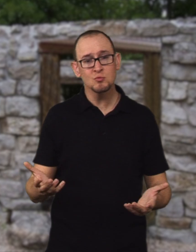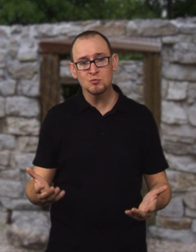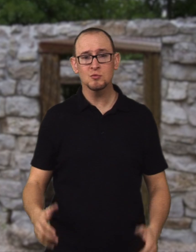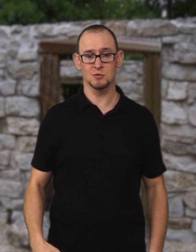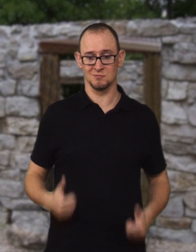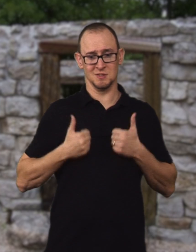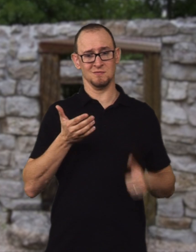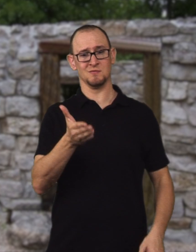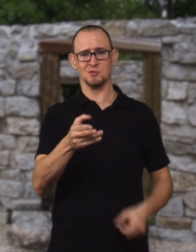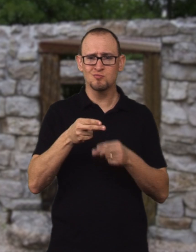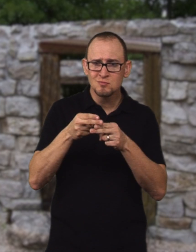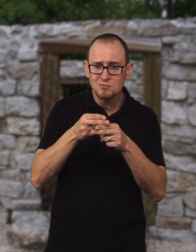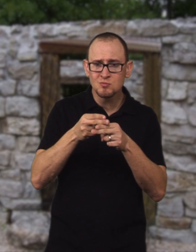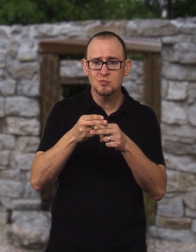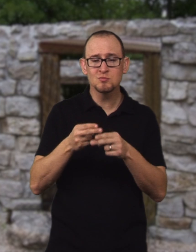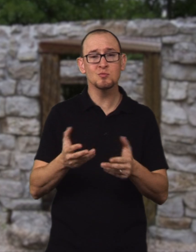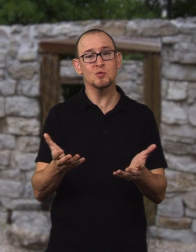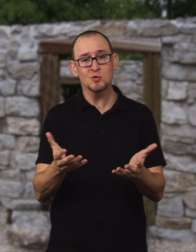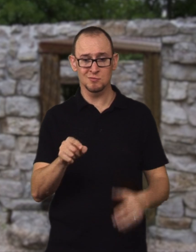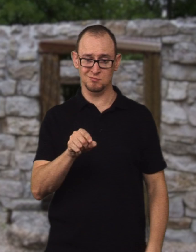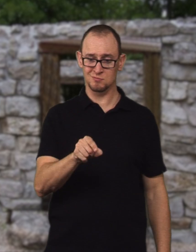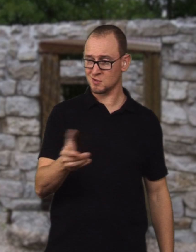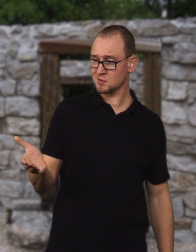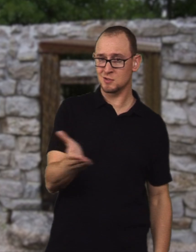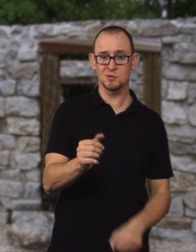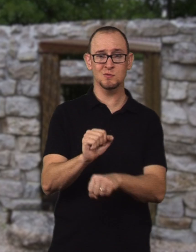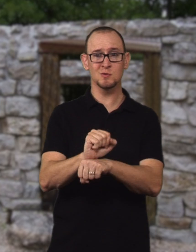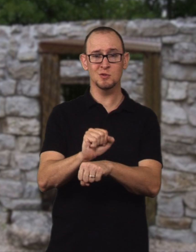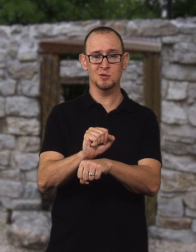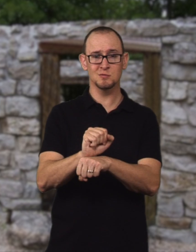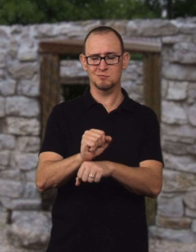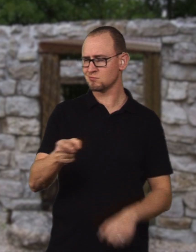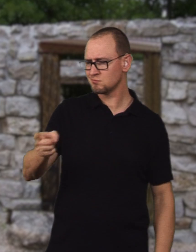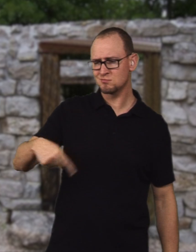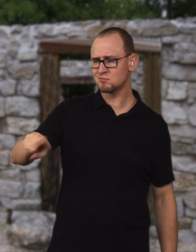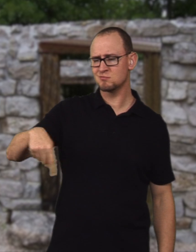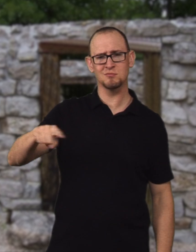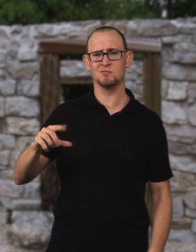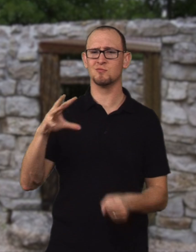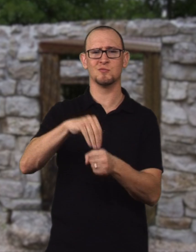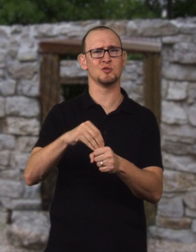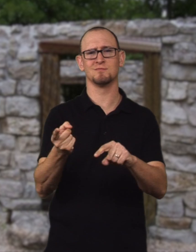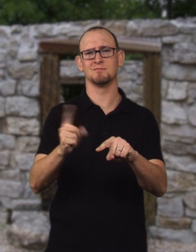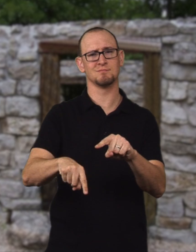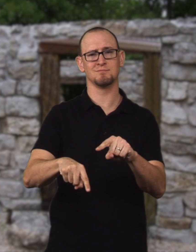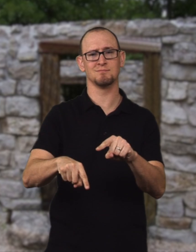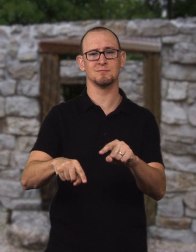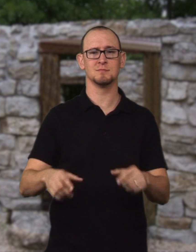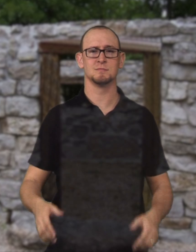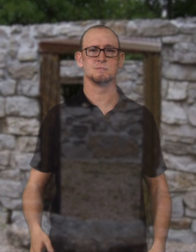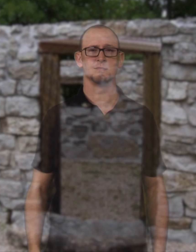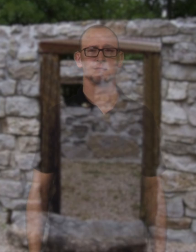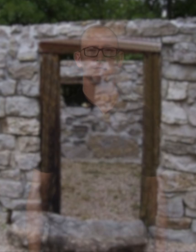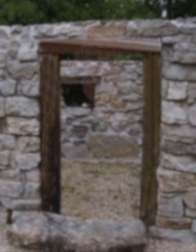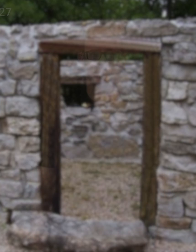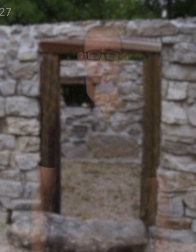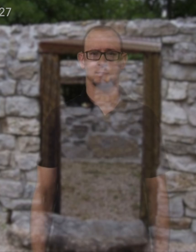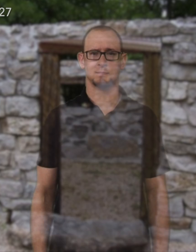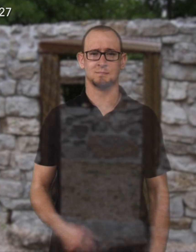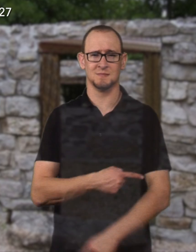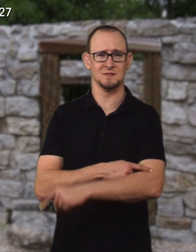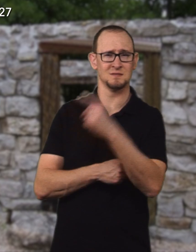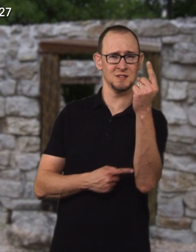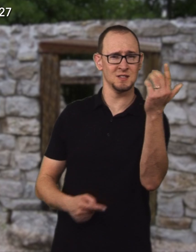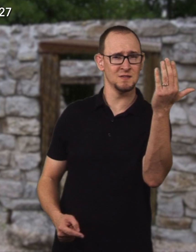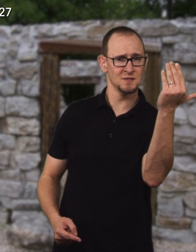A temporary resident or hired hand shall not eat the Passover.